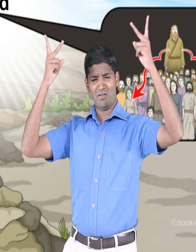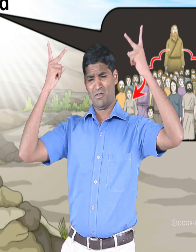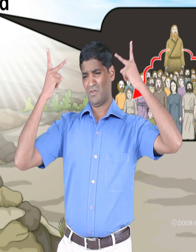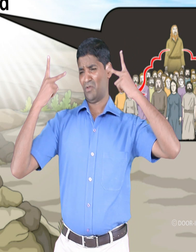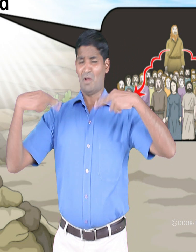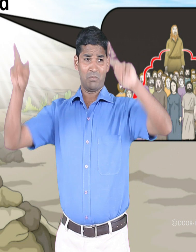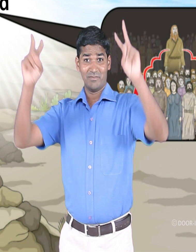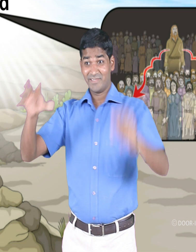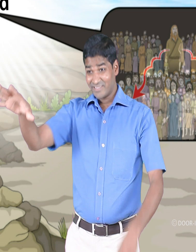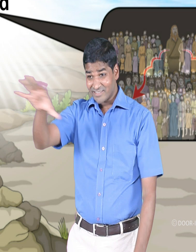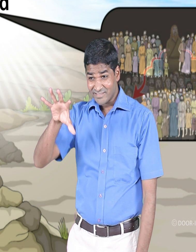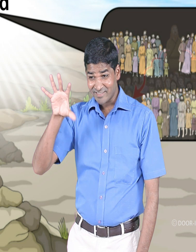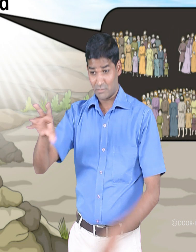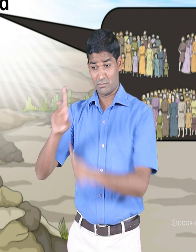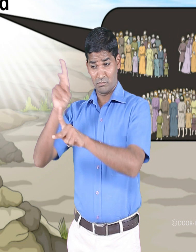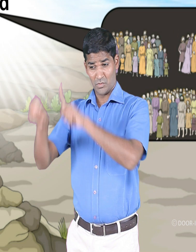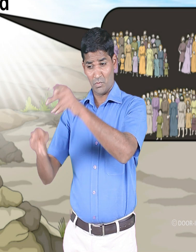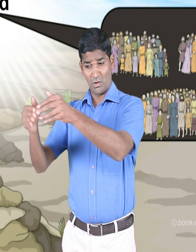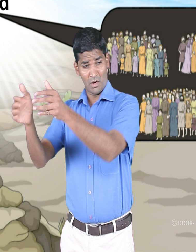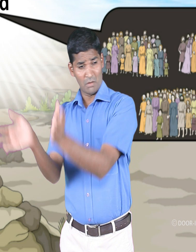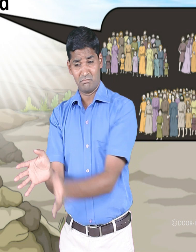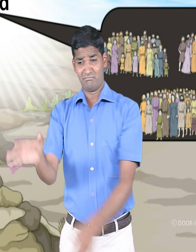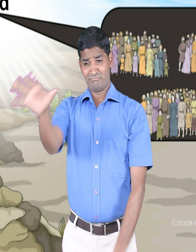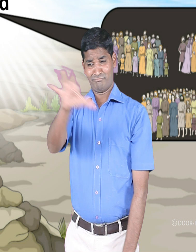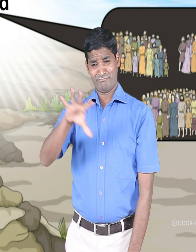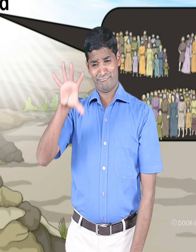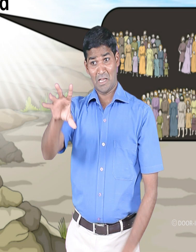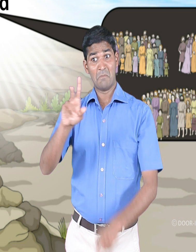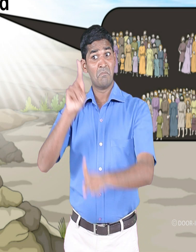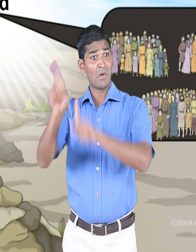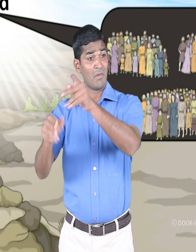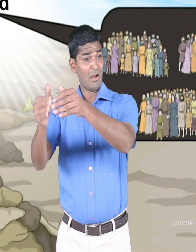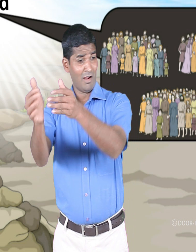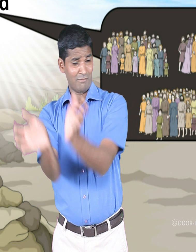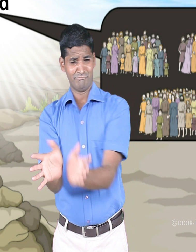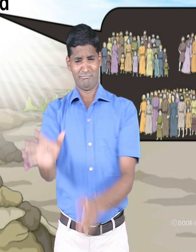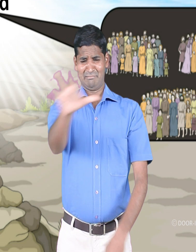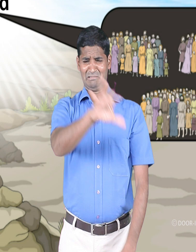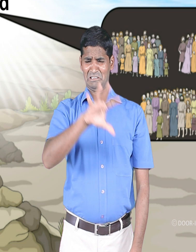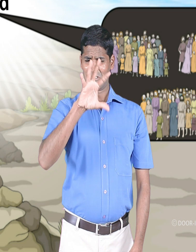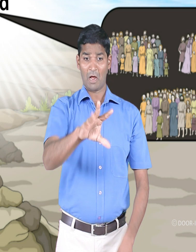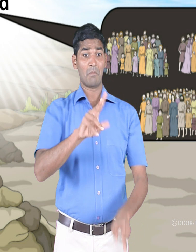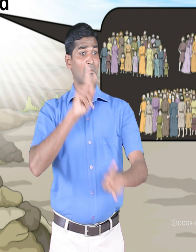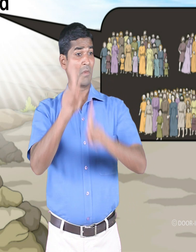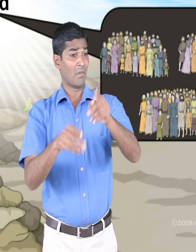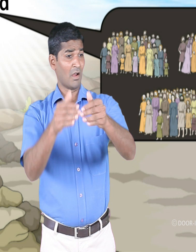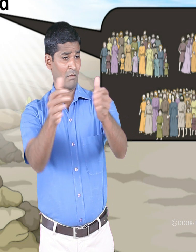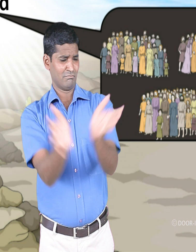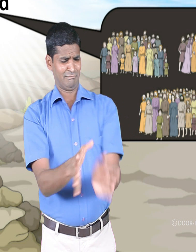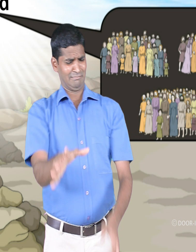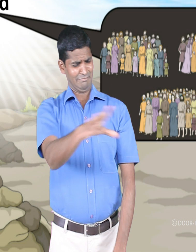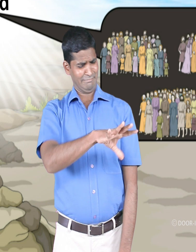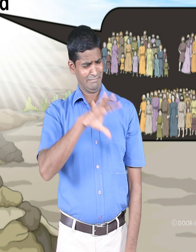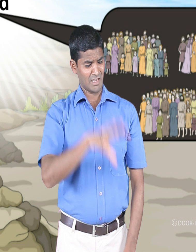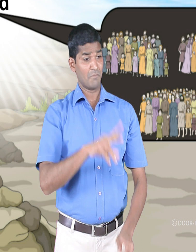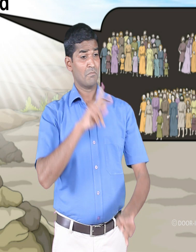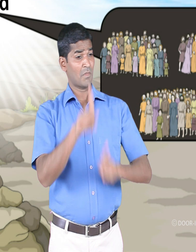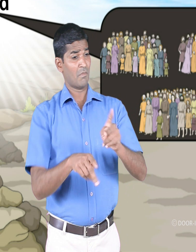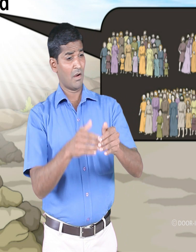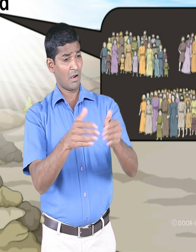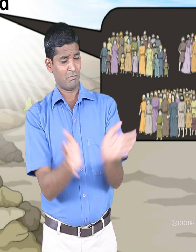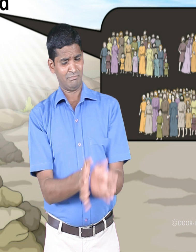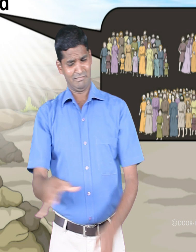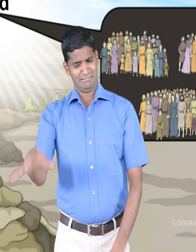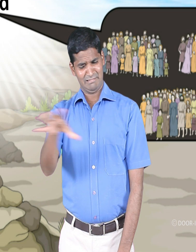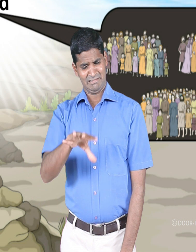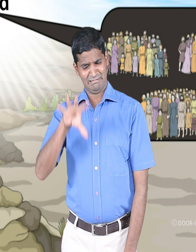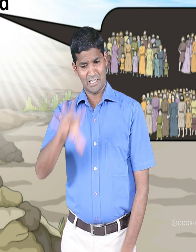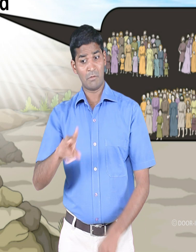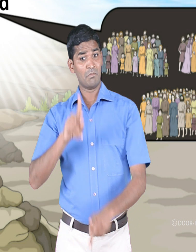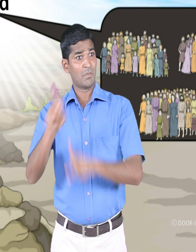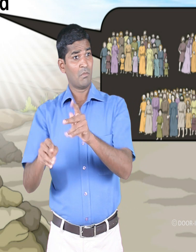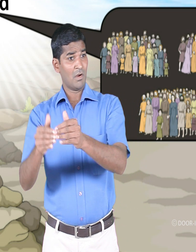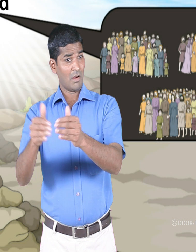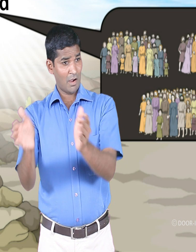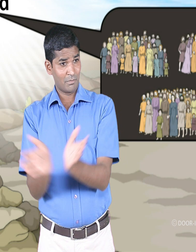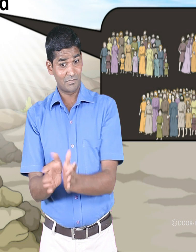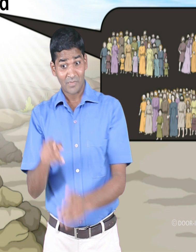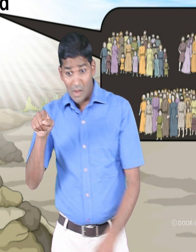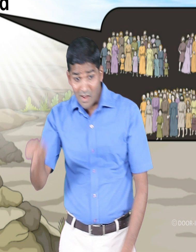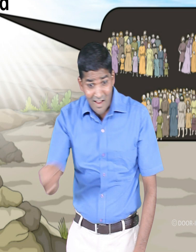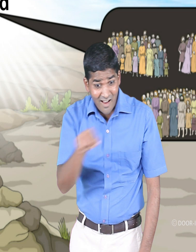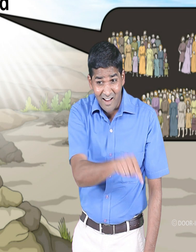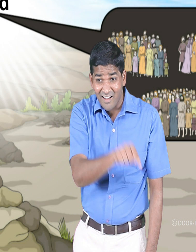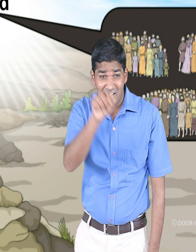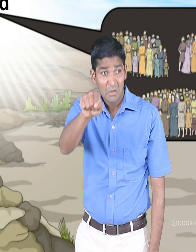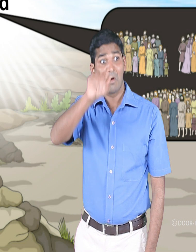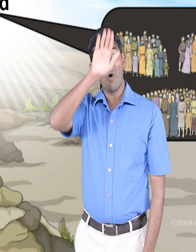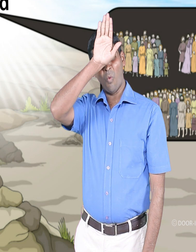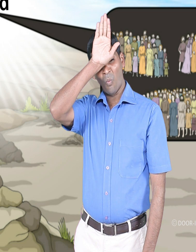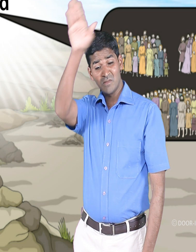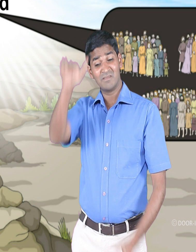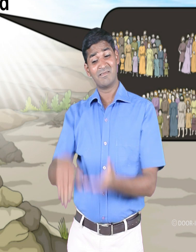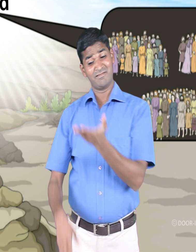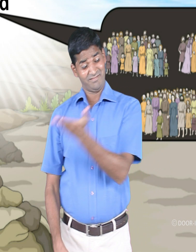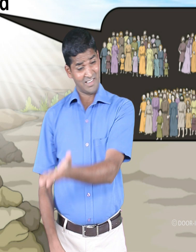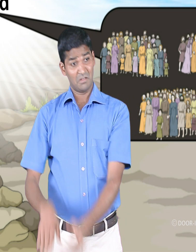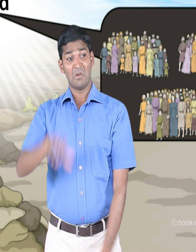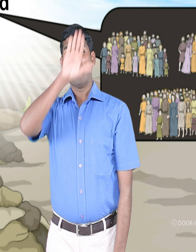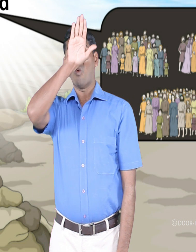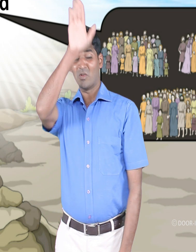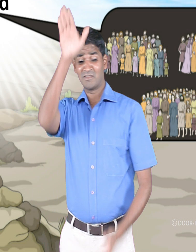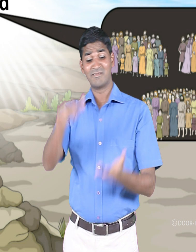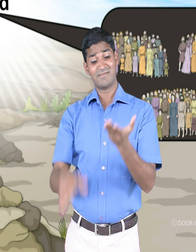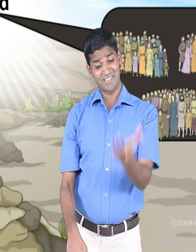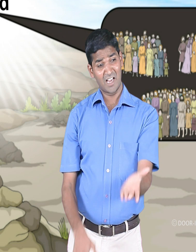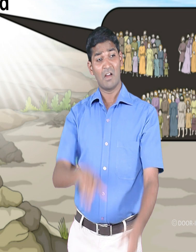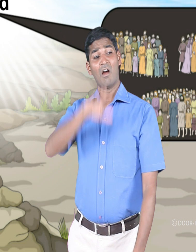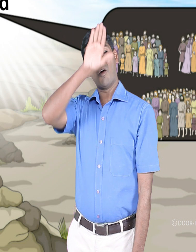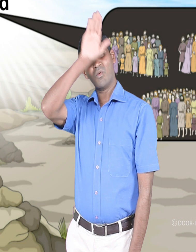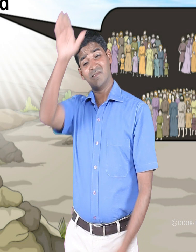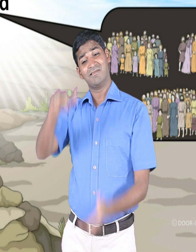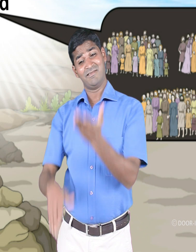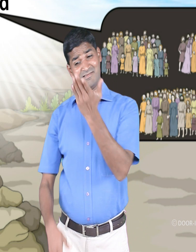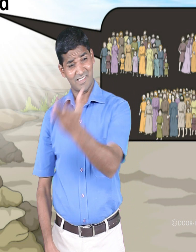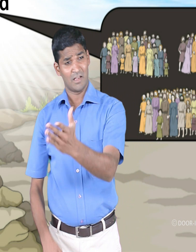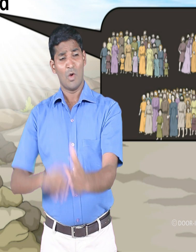I will make you exceedingly fruitful;